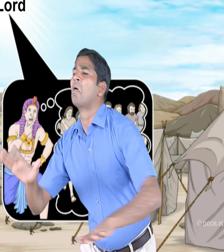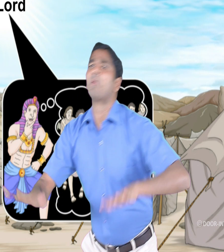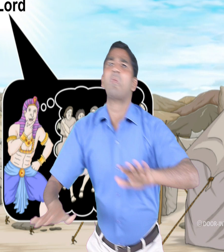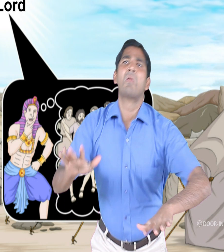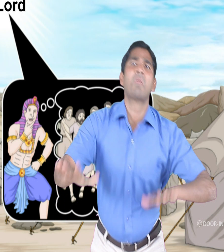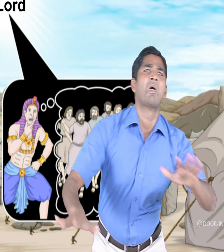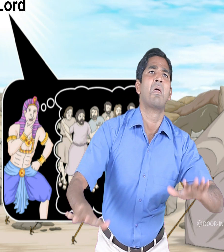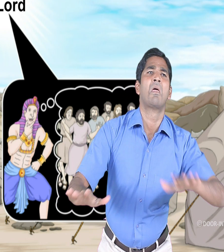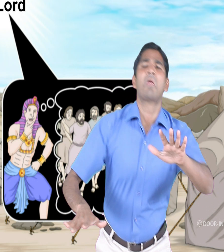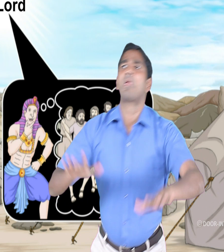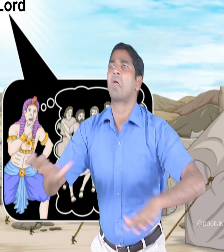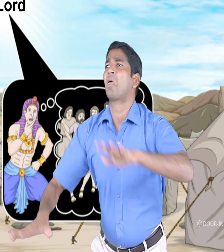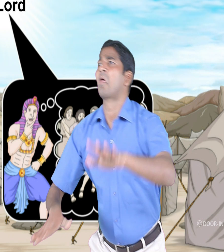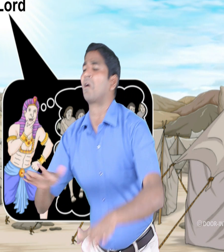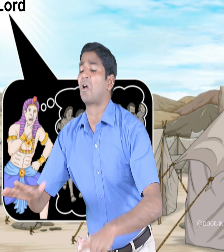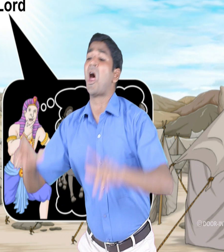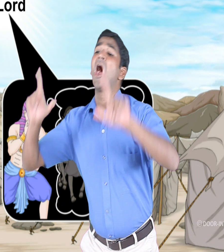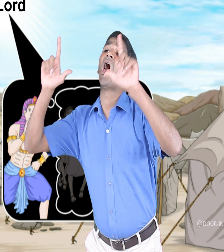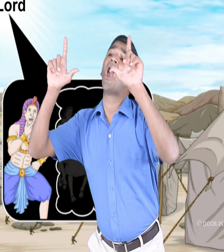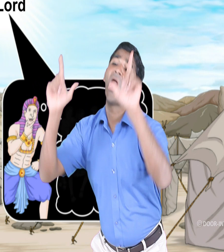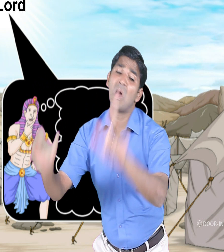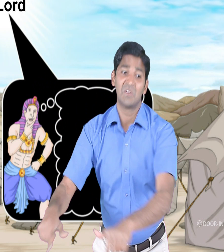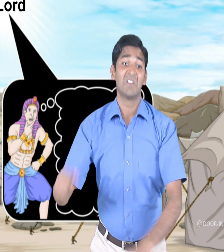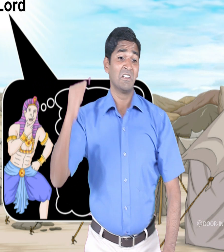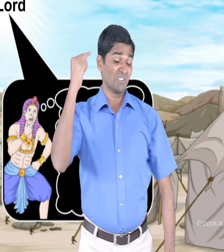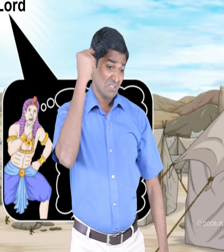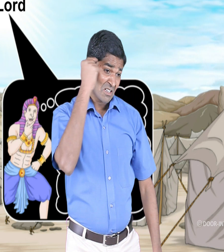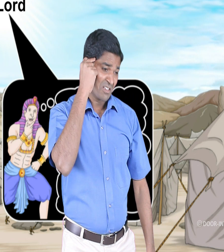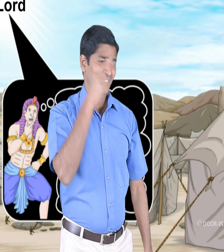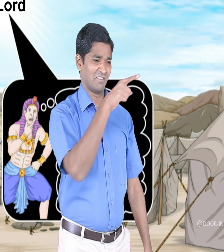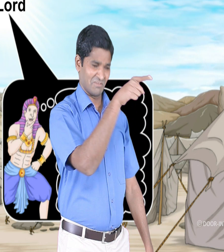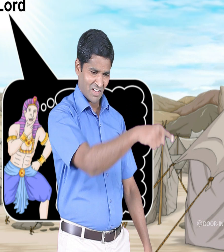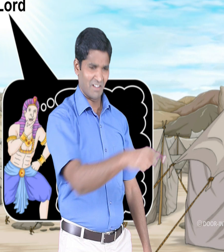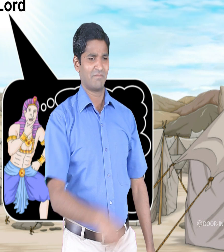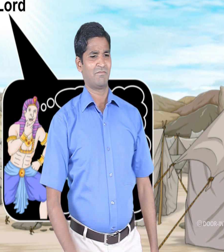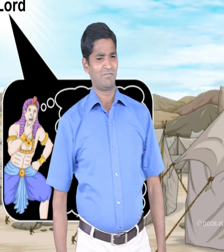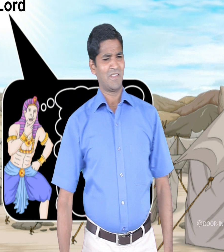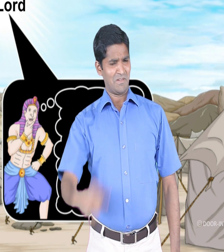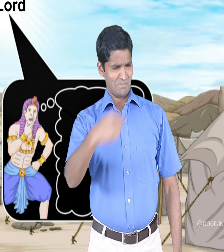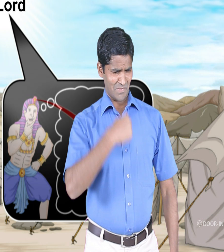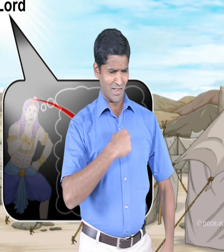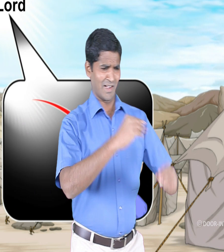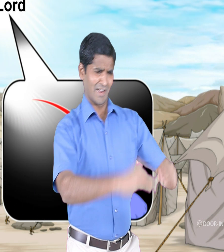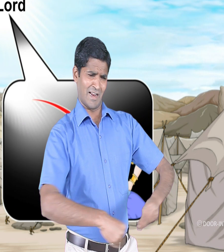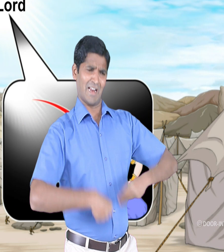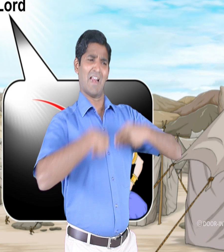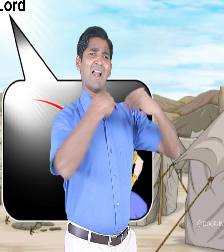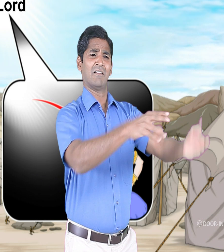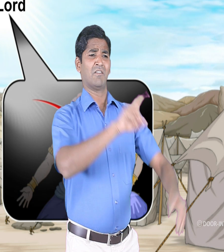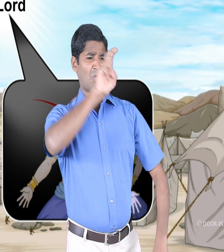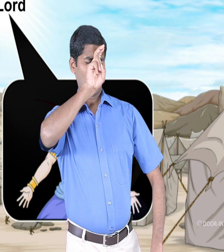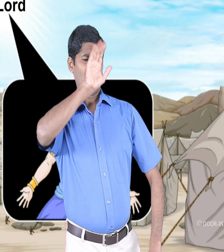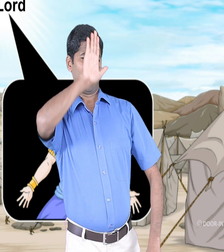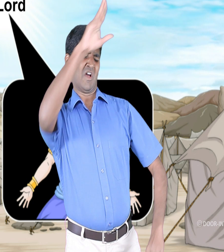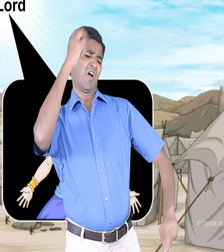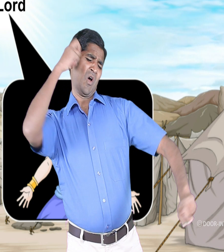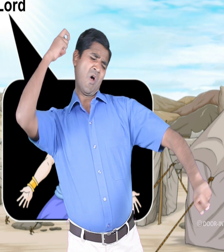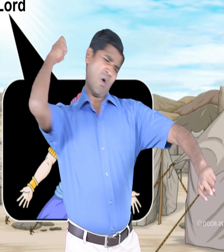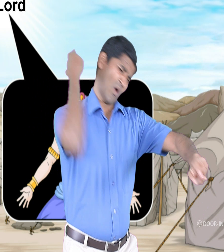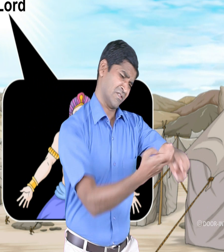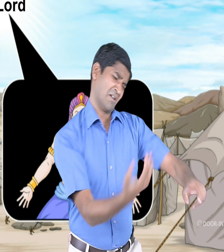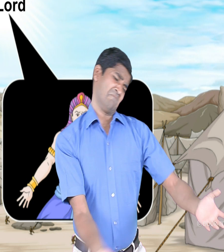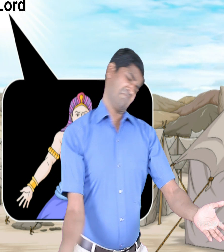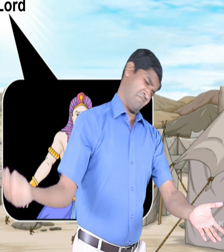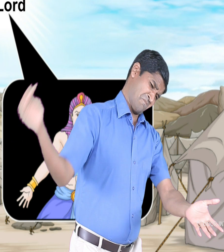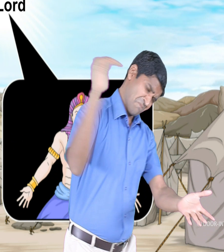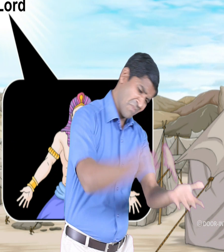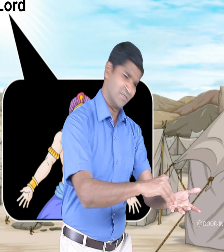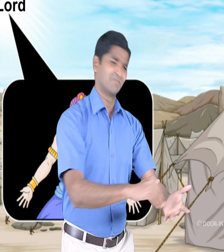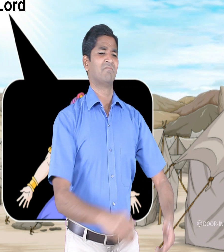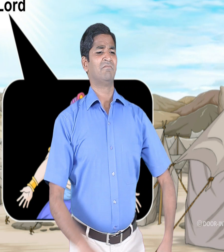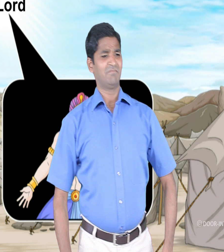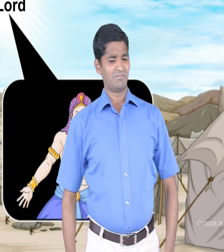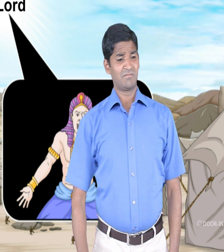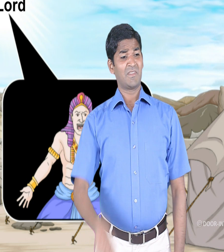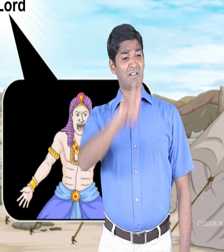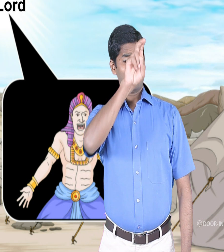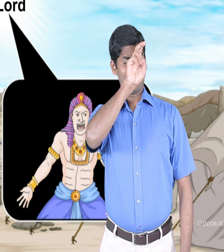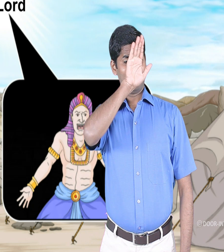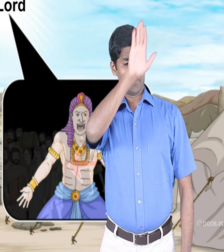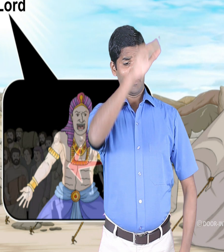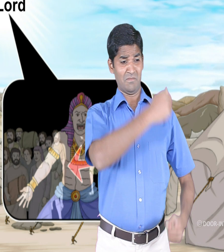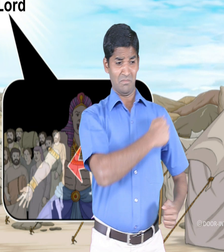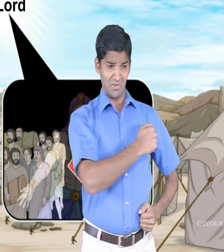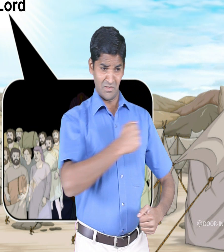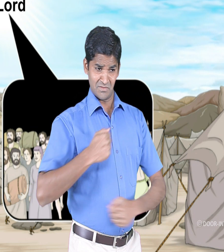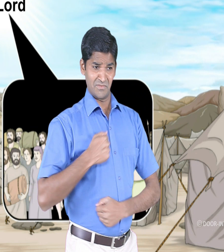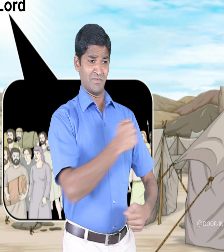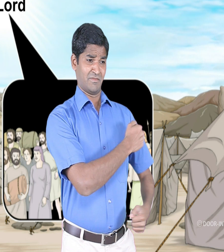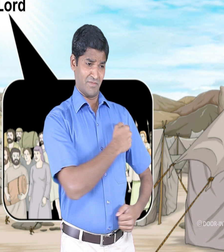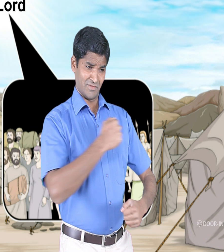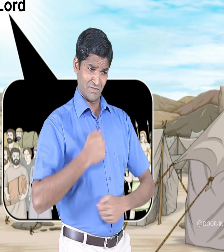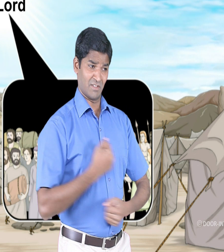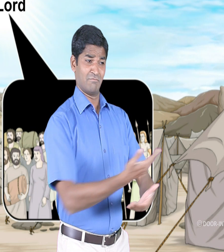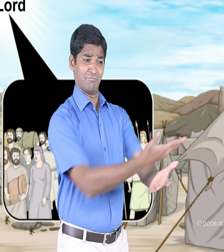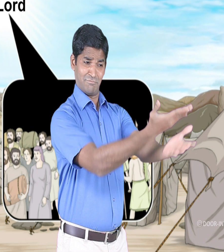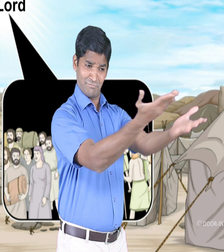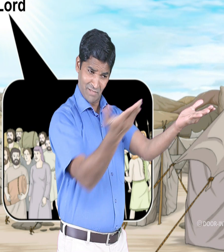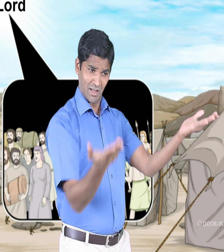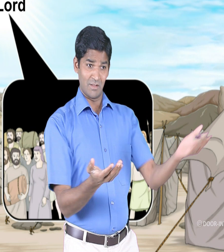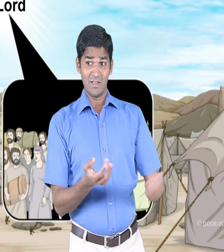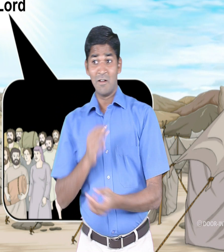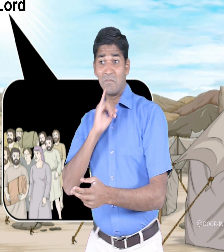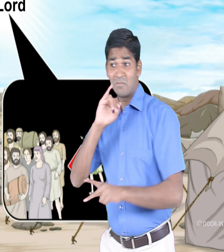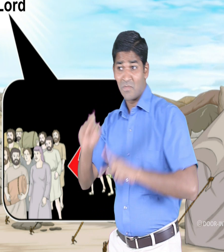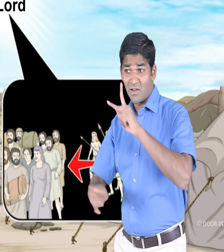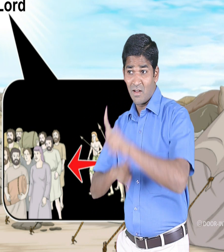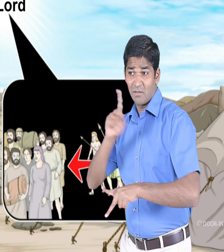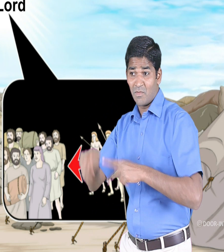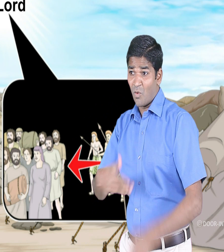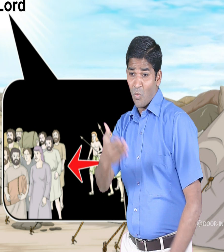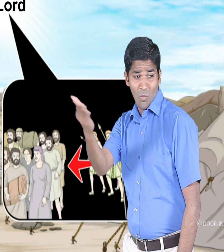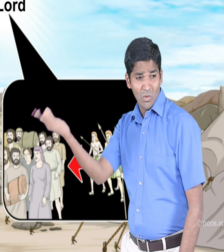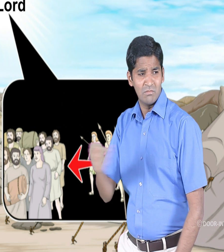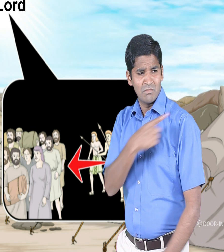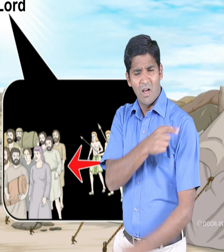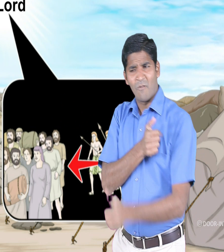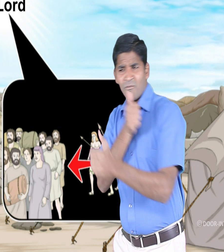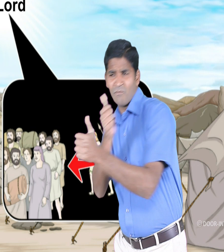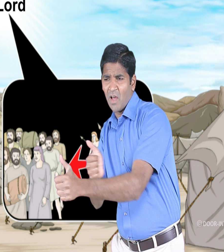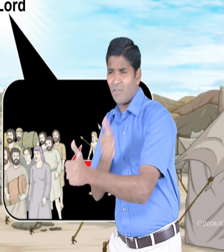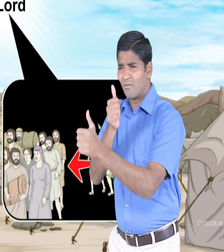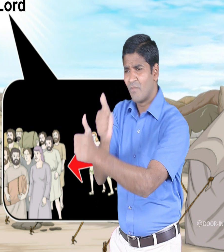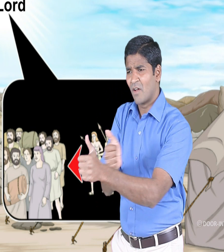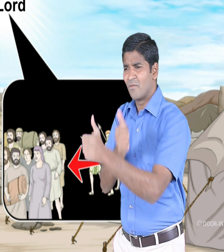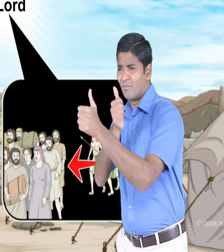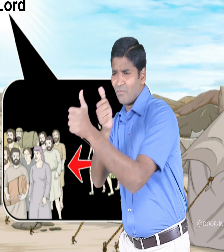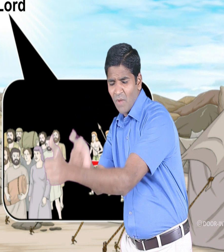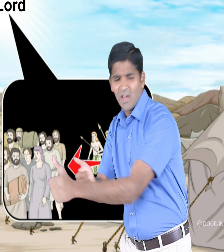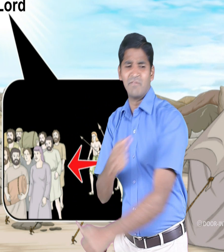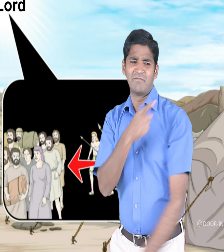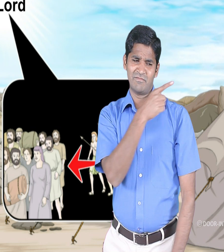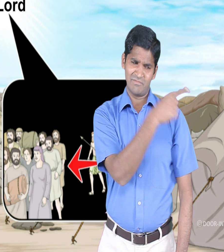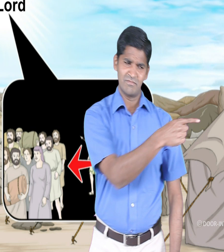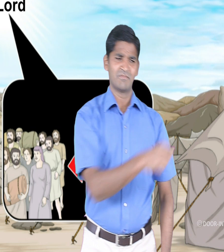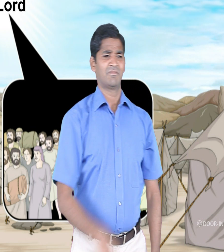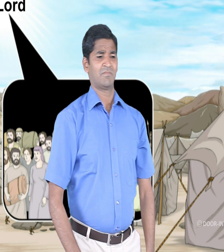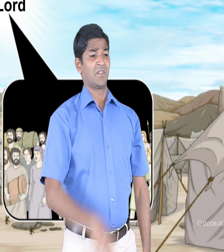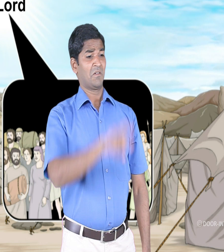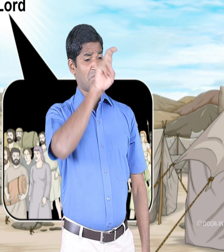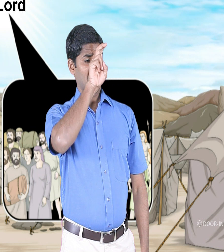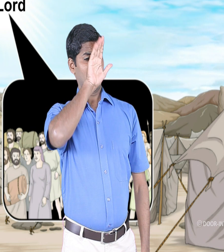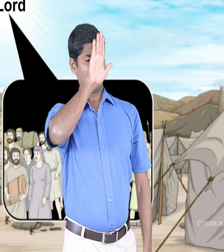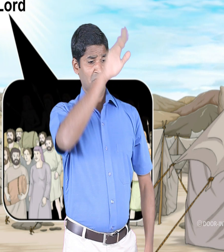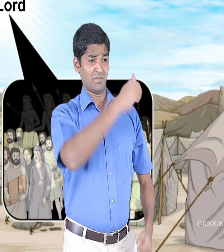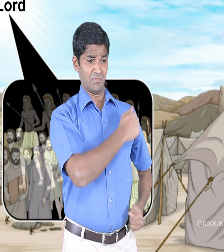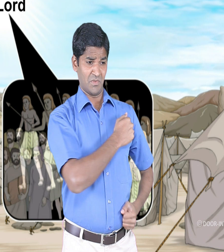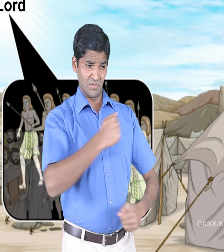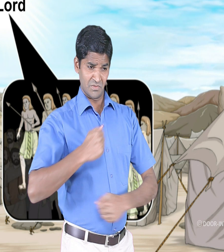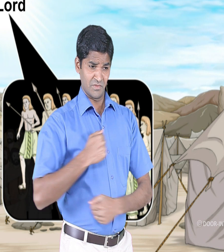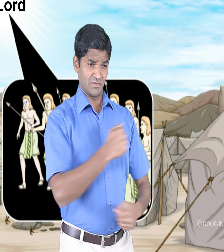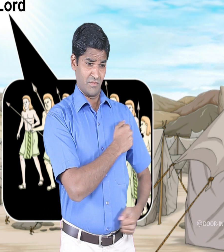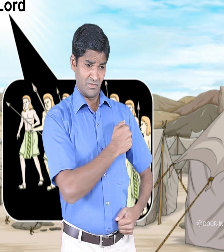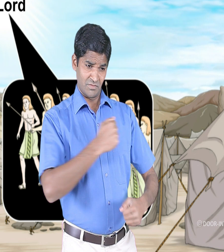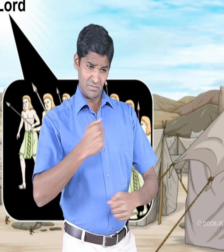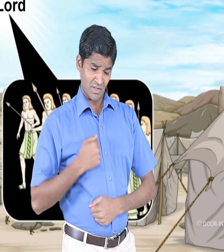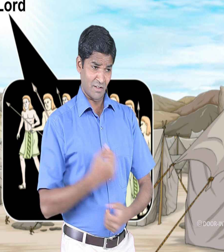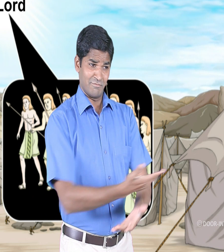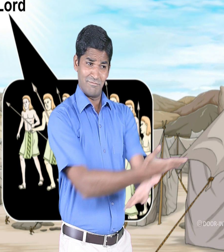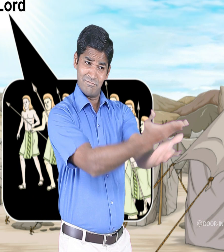the wilderness has boxed them in.’ And I will harden Pharaoh’s heart so that he will pursue them.